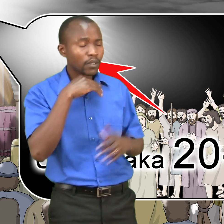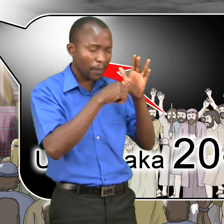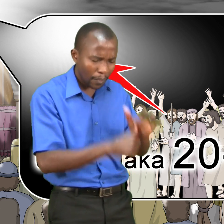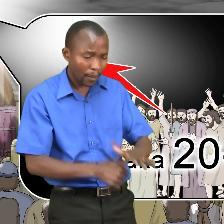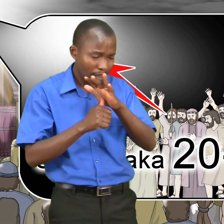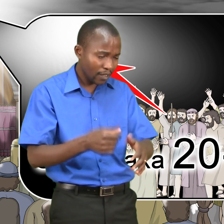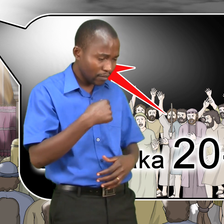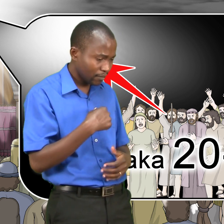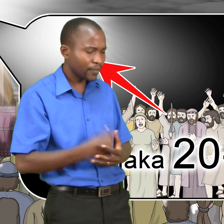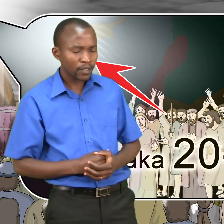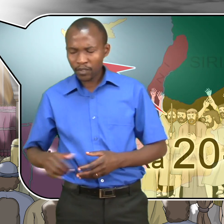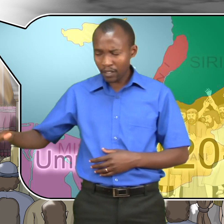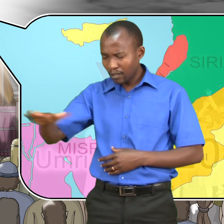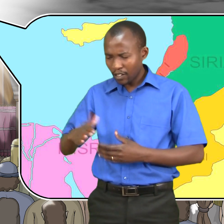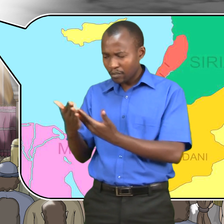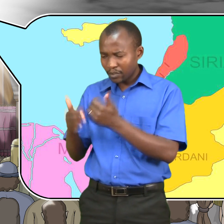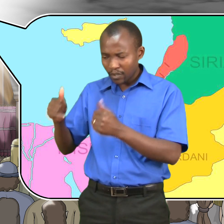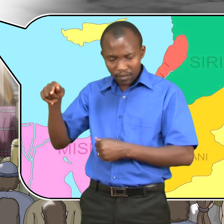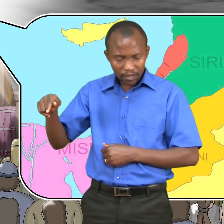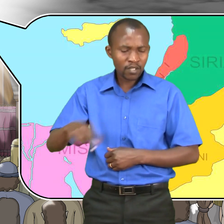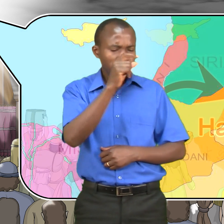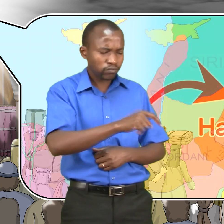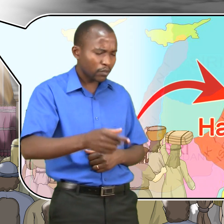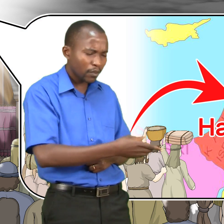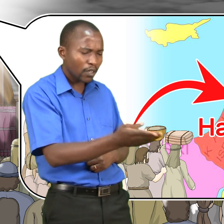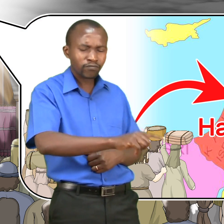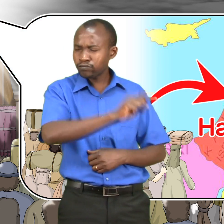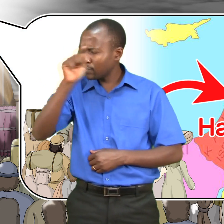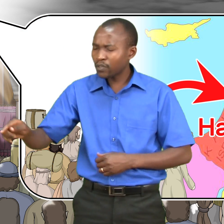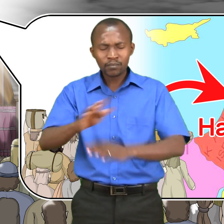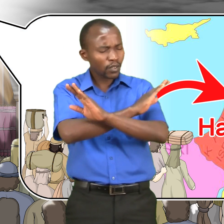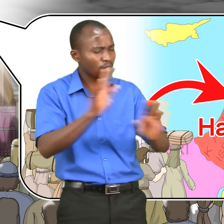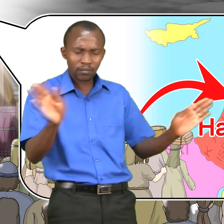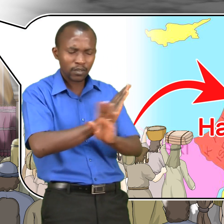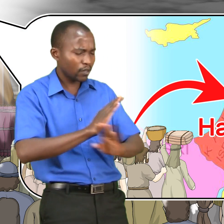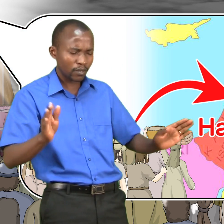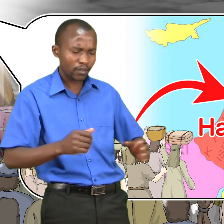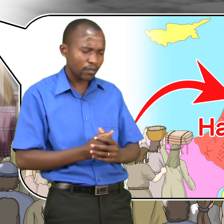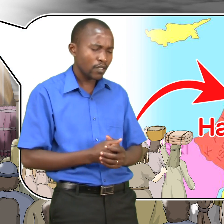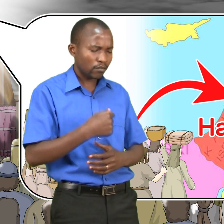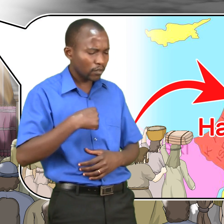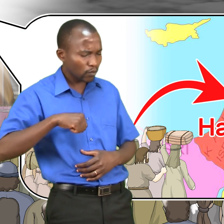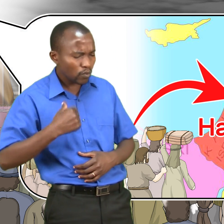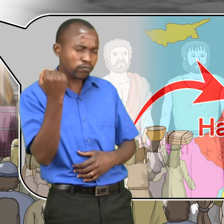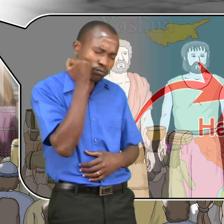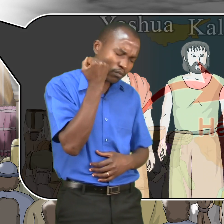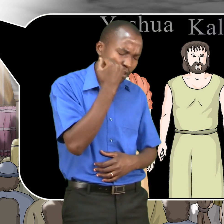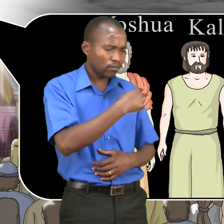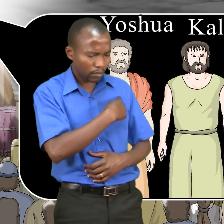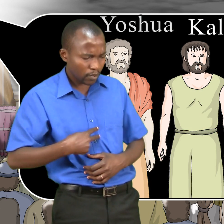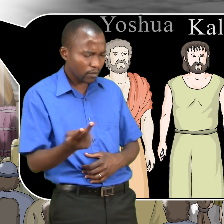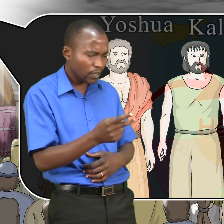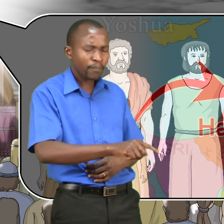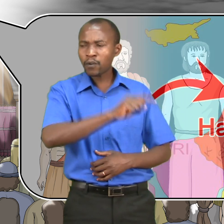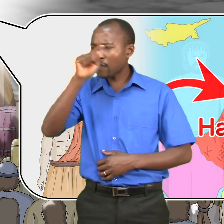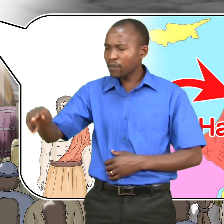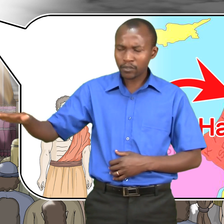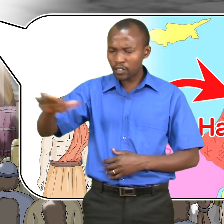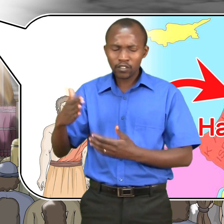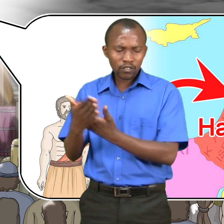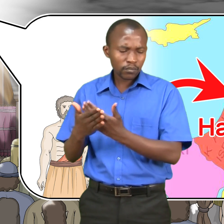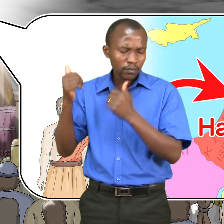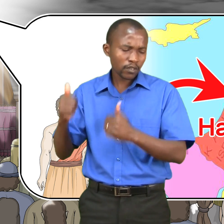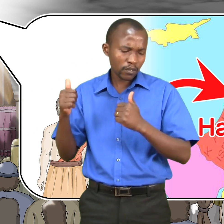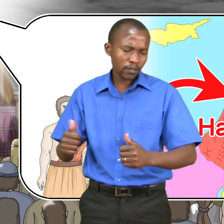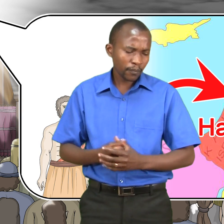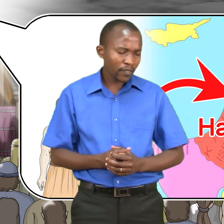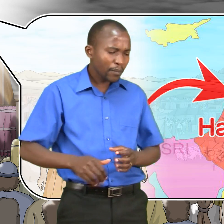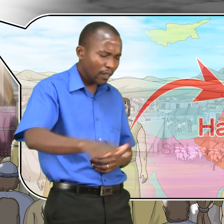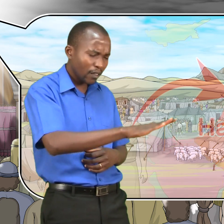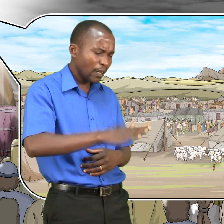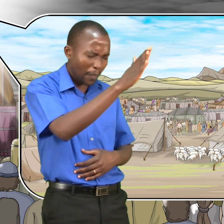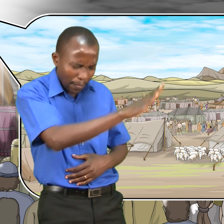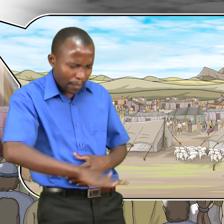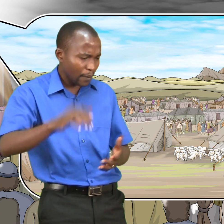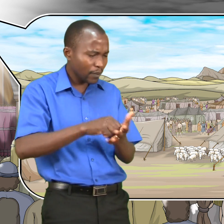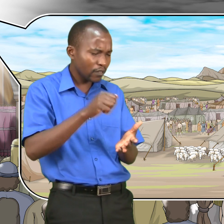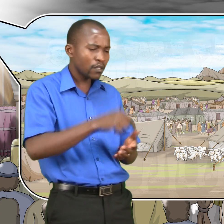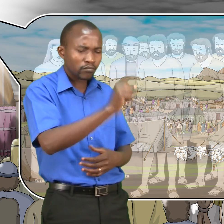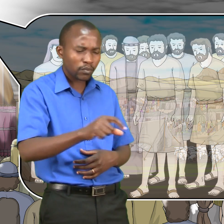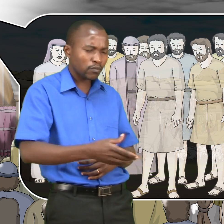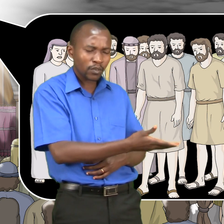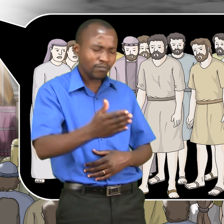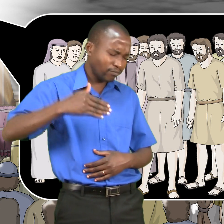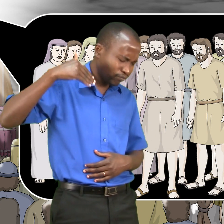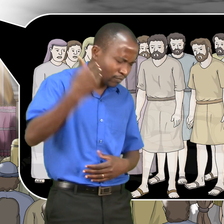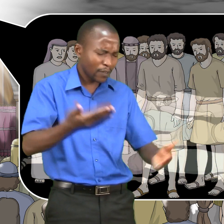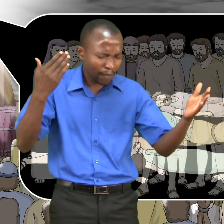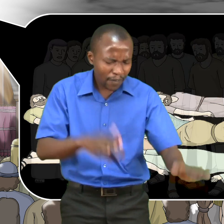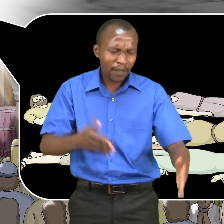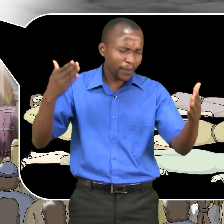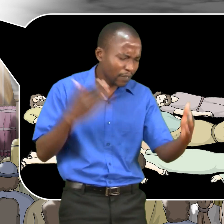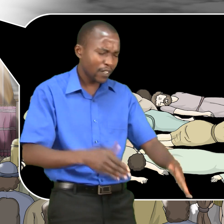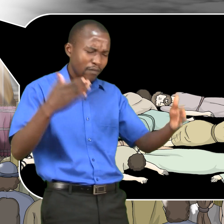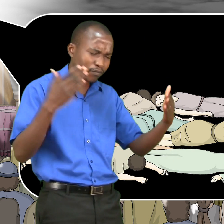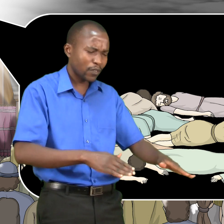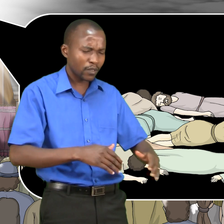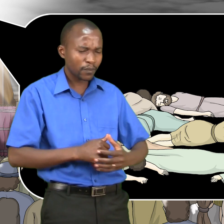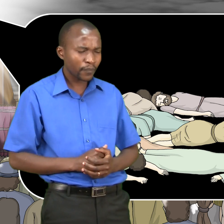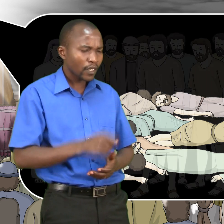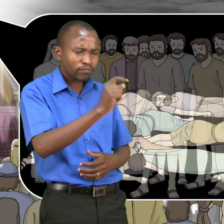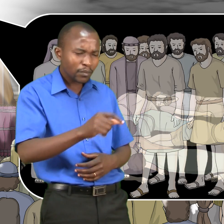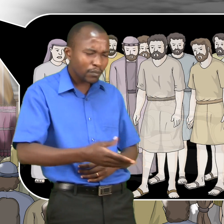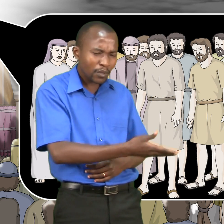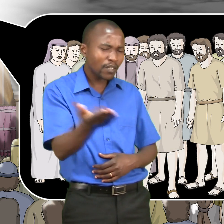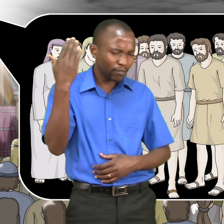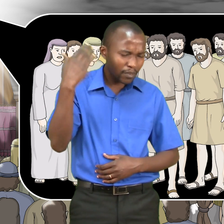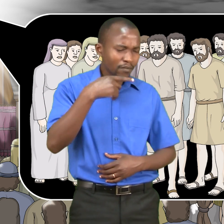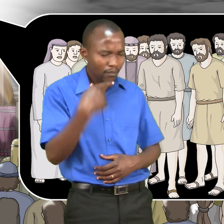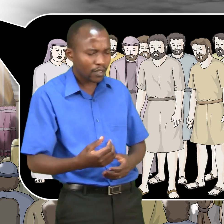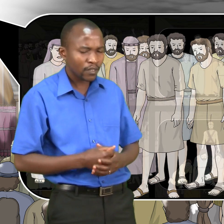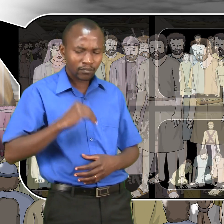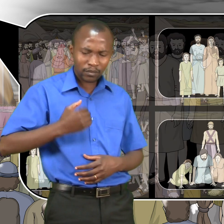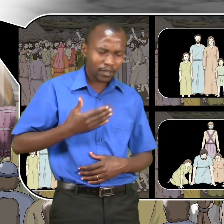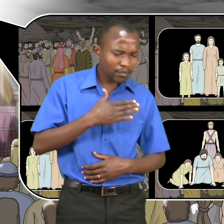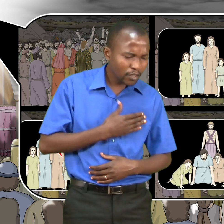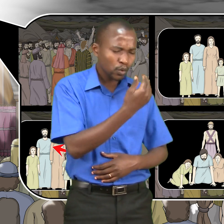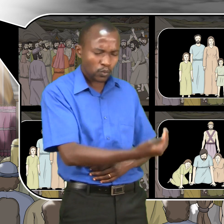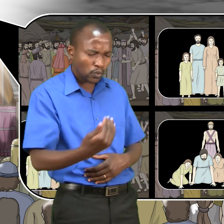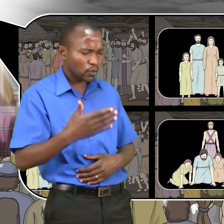Surely none of you will enter the land in which I swore to settle you, except Caleb son of Jephunneh and Joshua son of Nun.